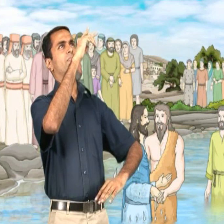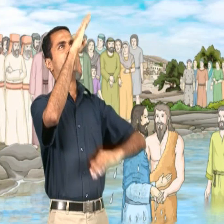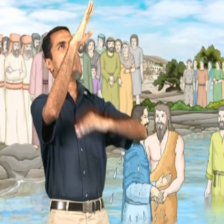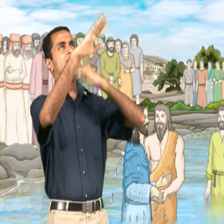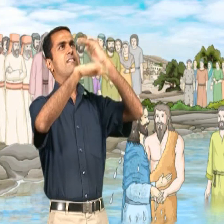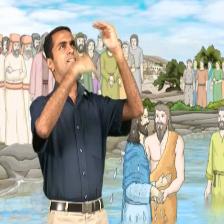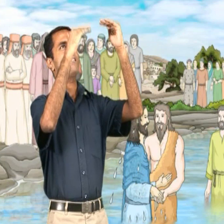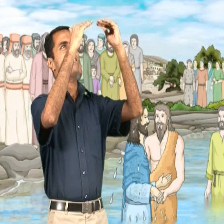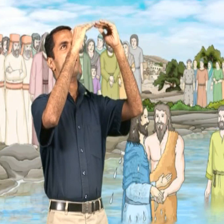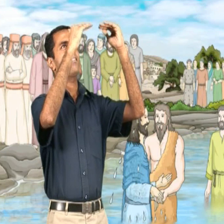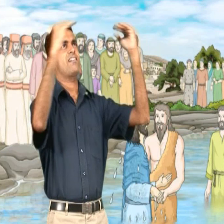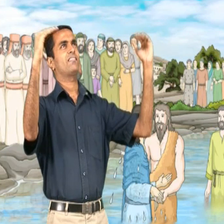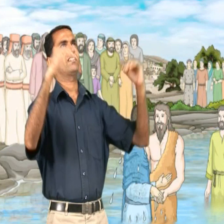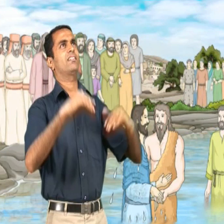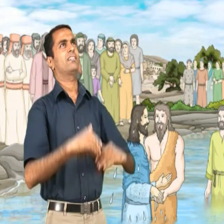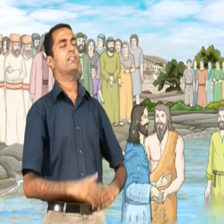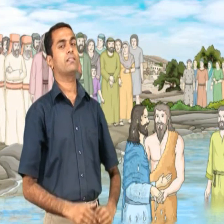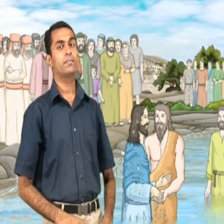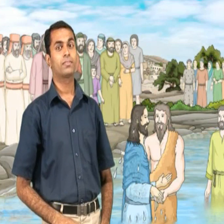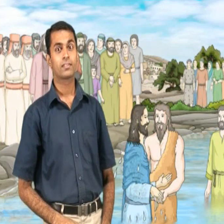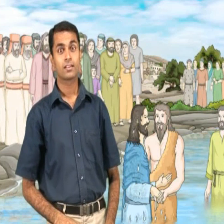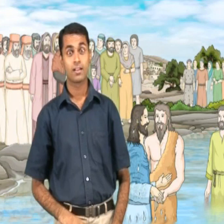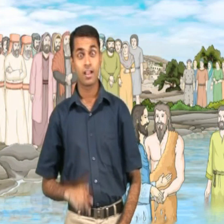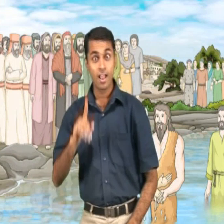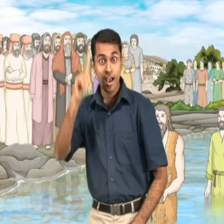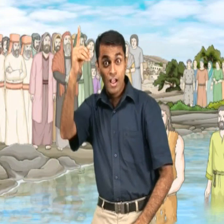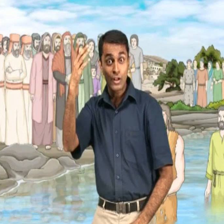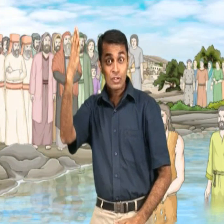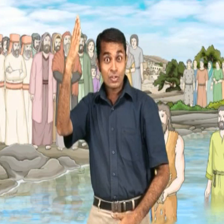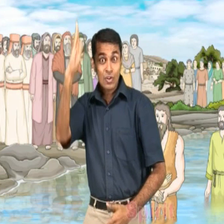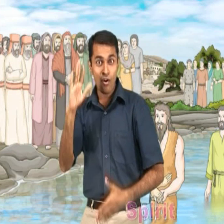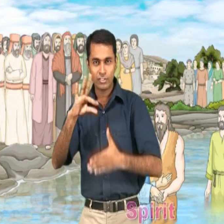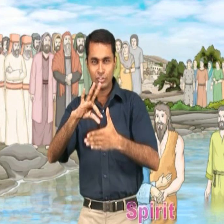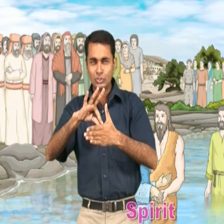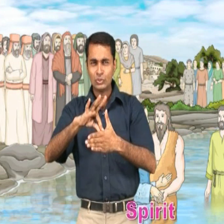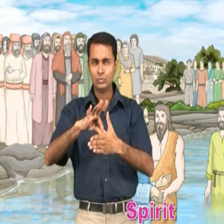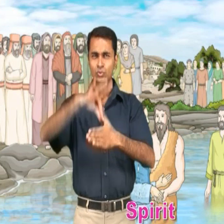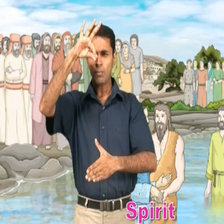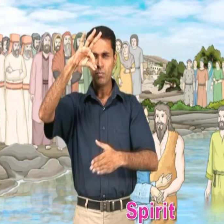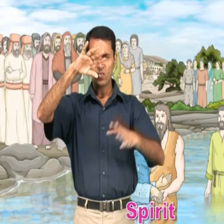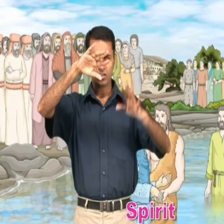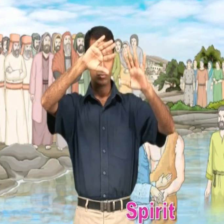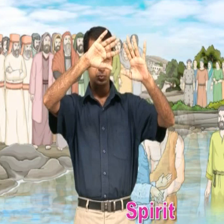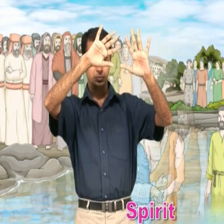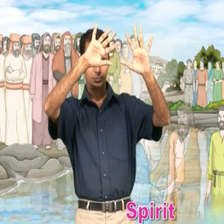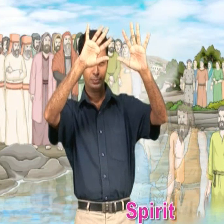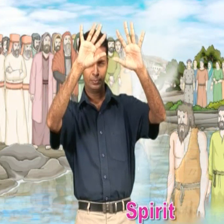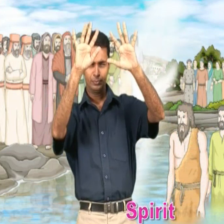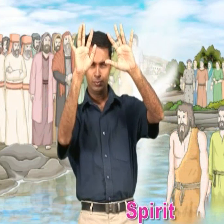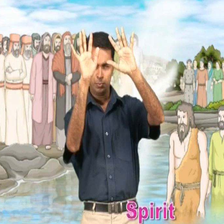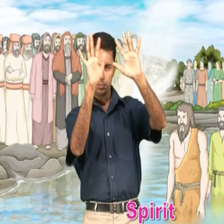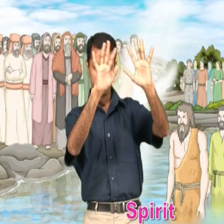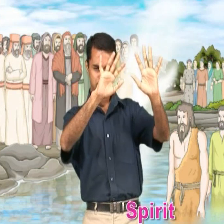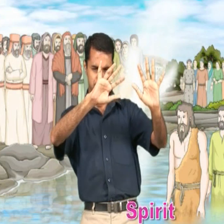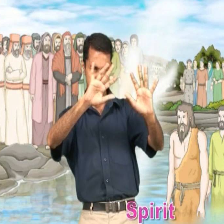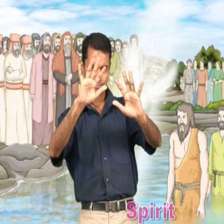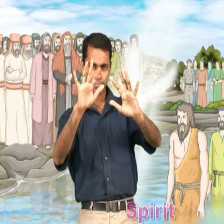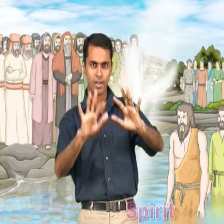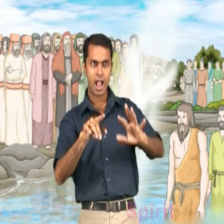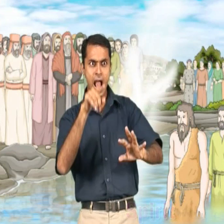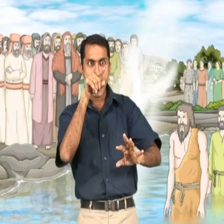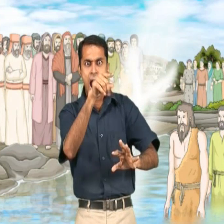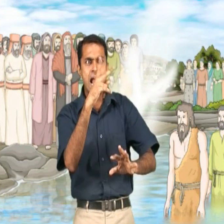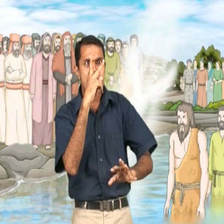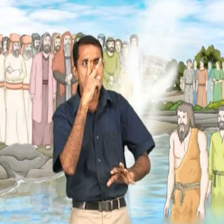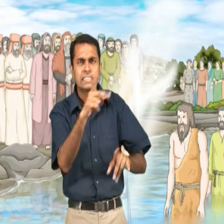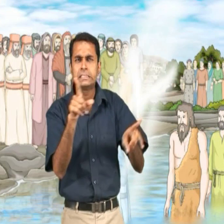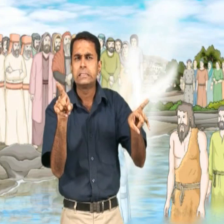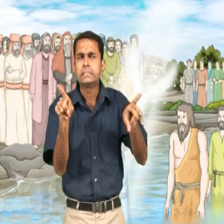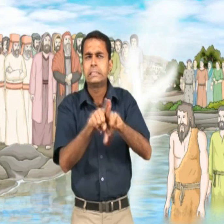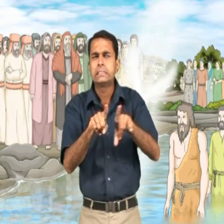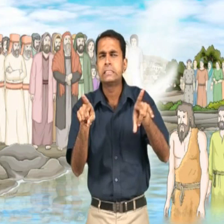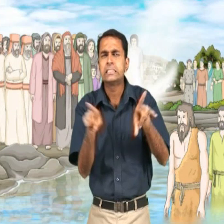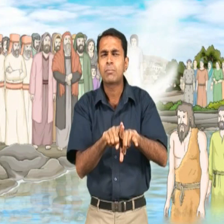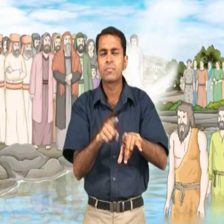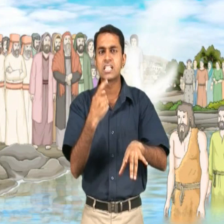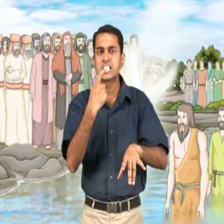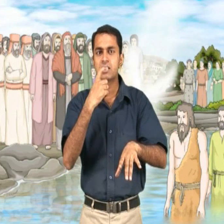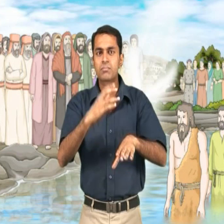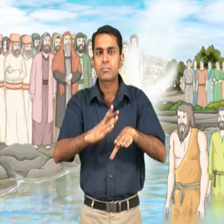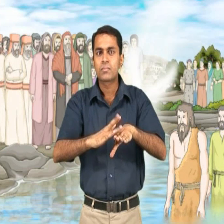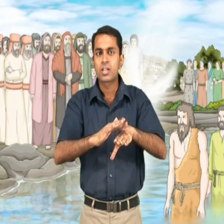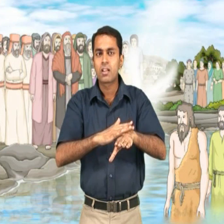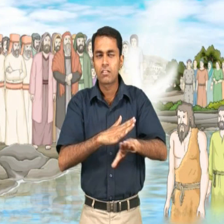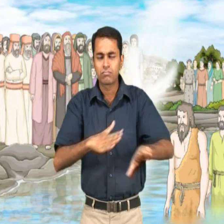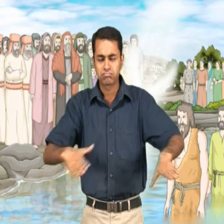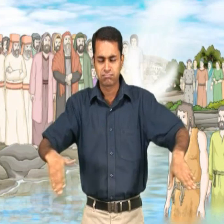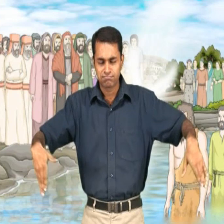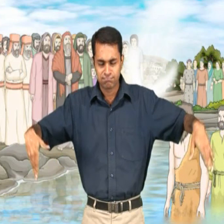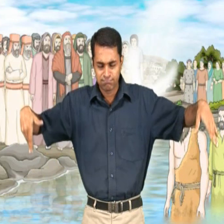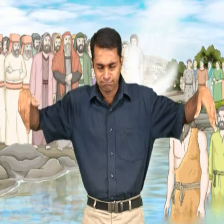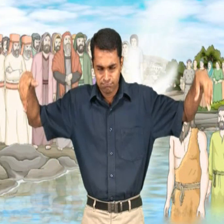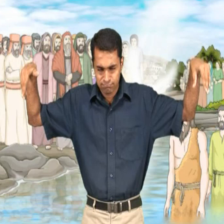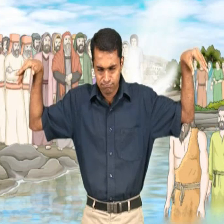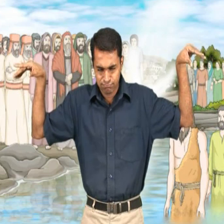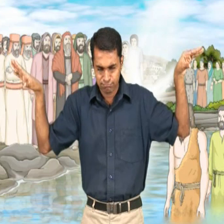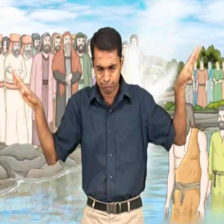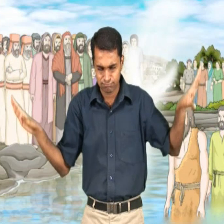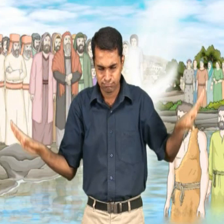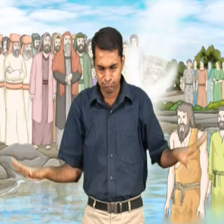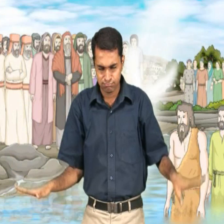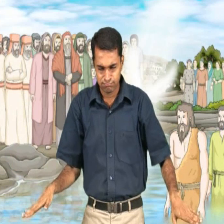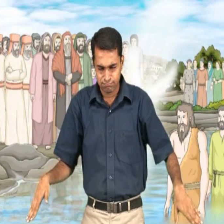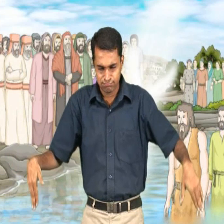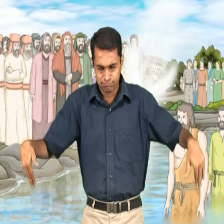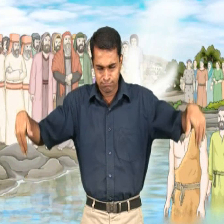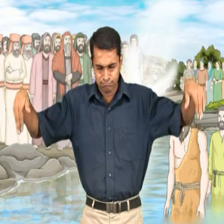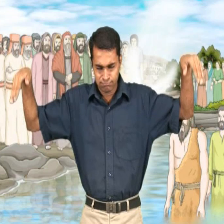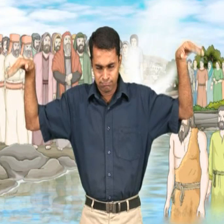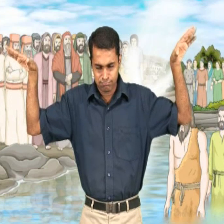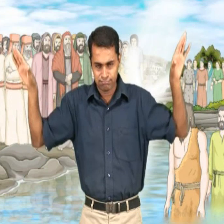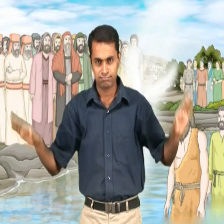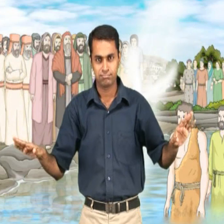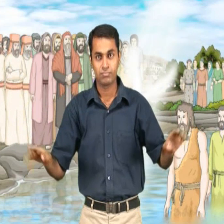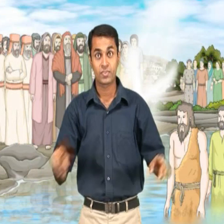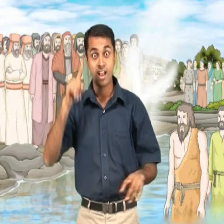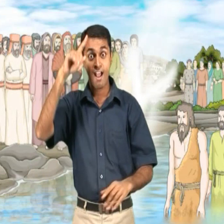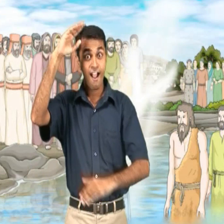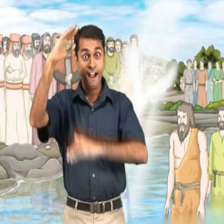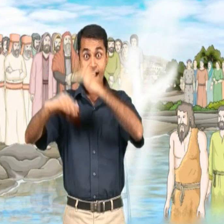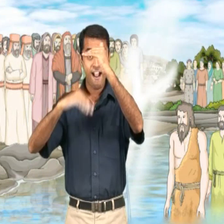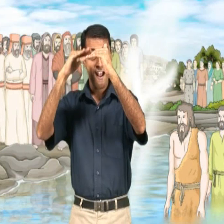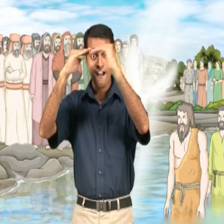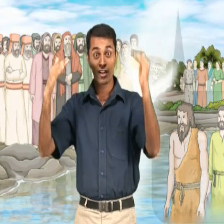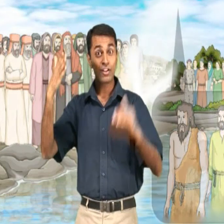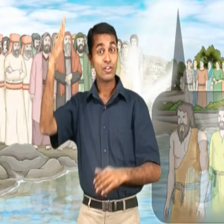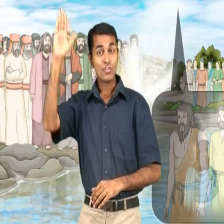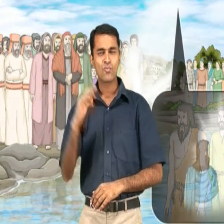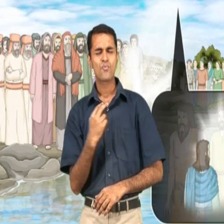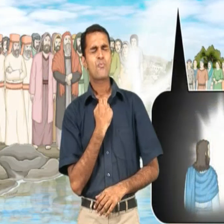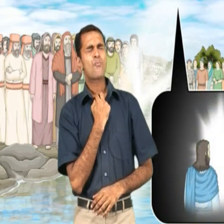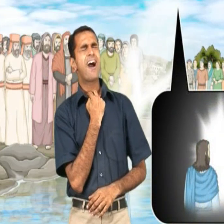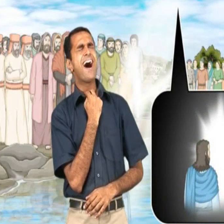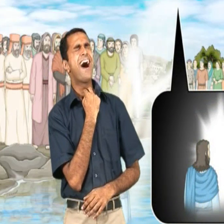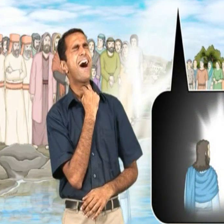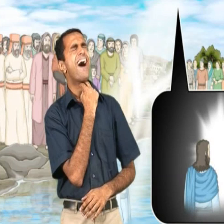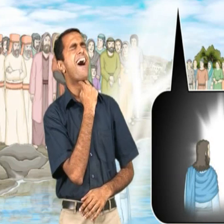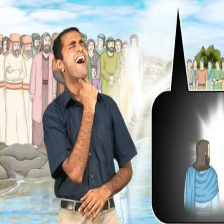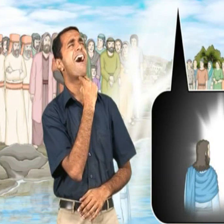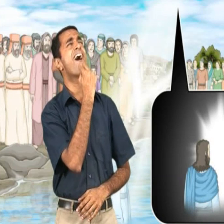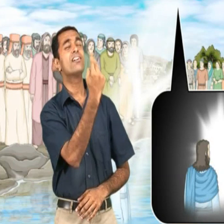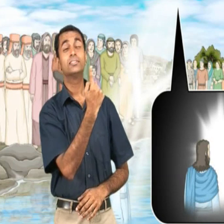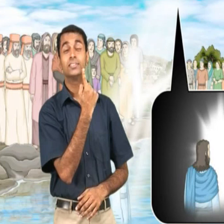Suddenly the heavens were opened, and He saw the Spirit of God descending like a dove and resting on Him.